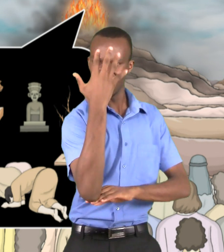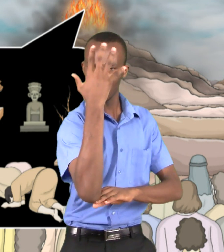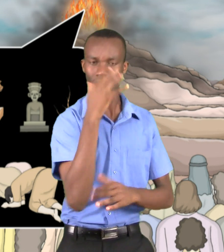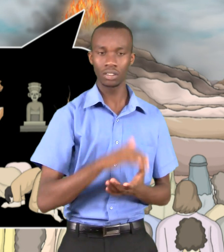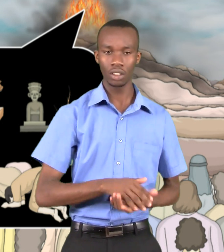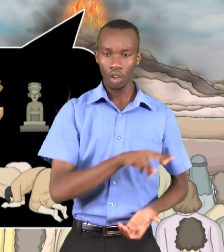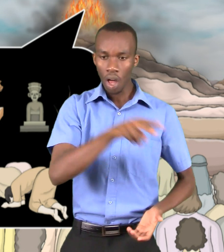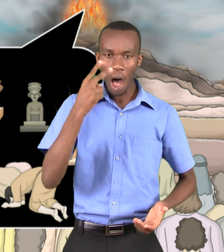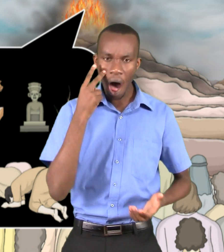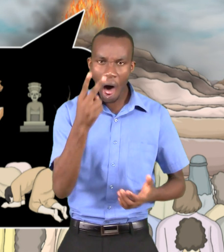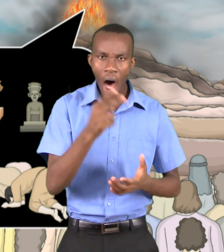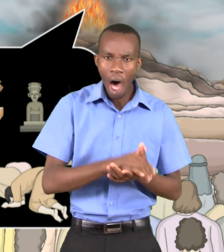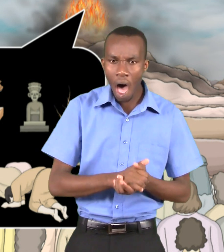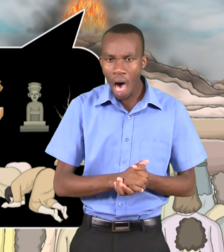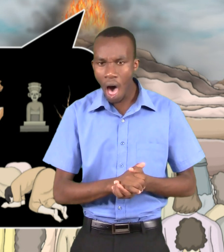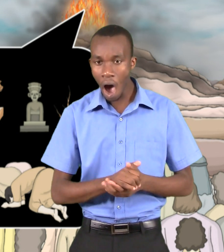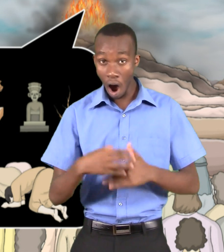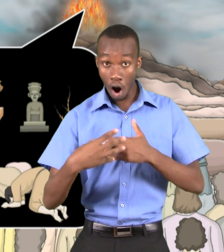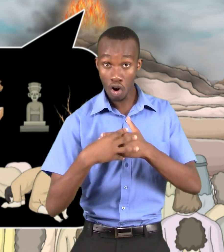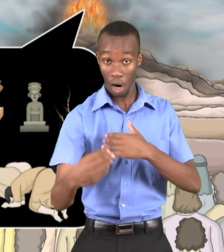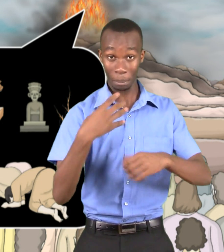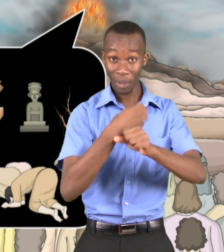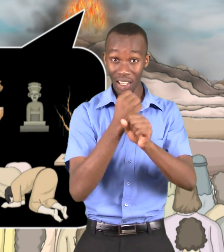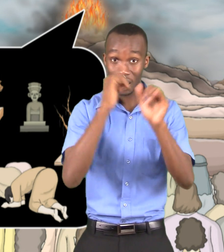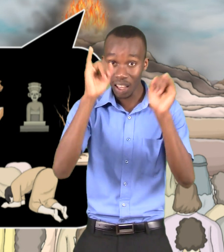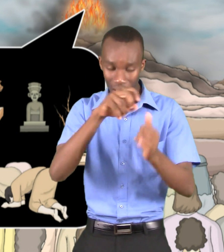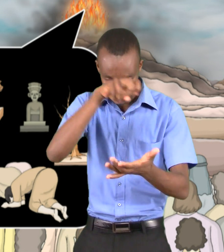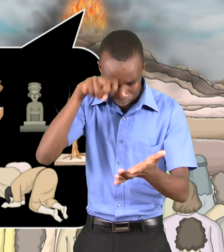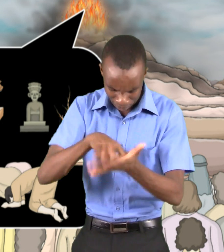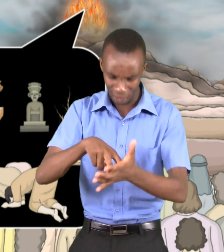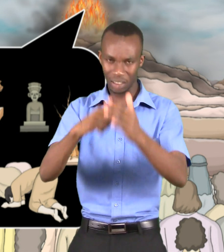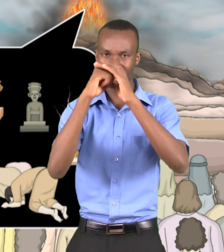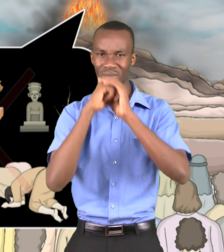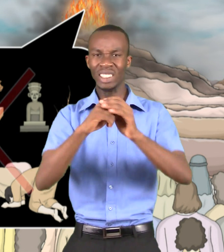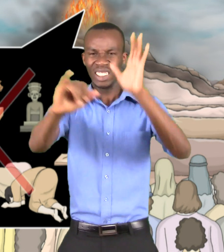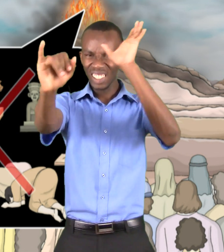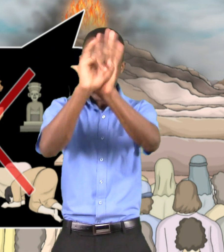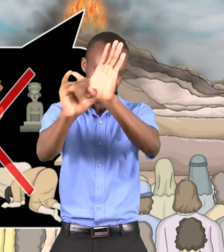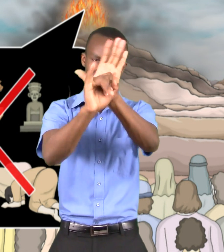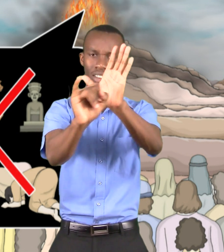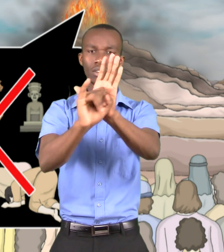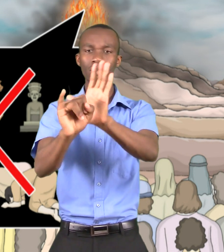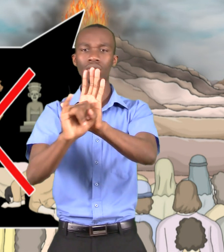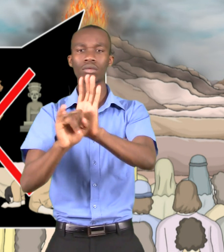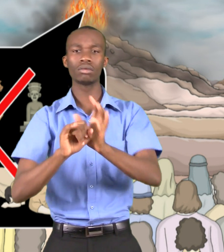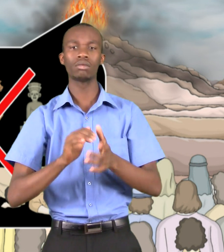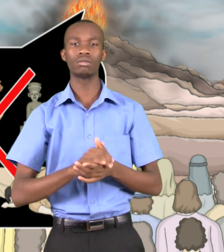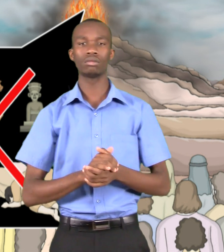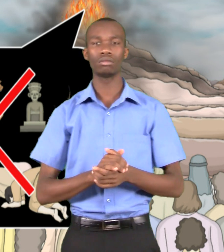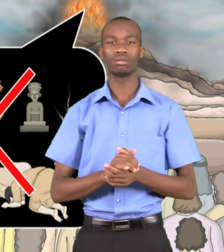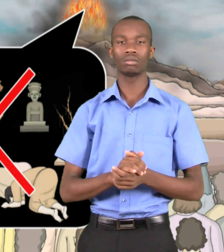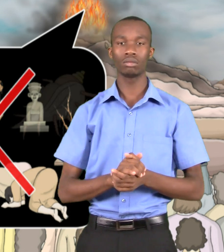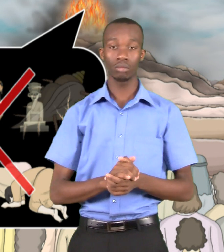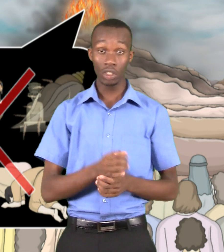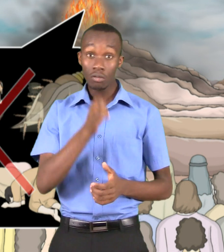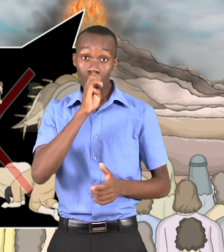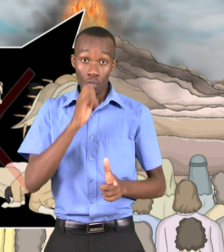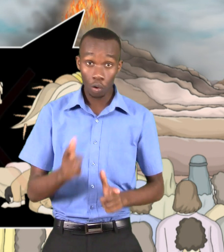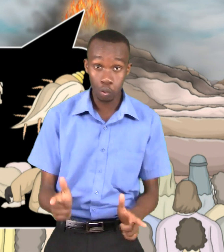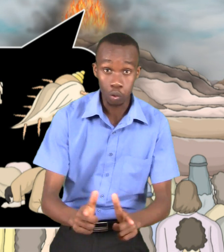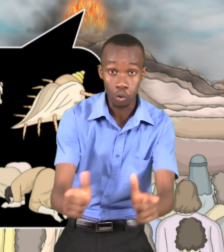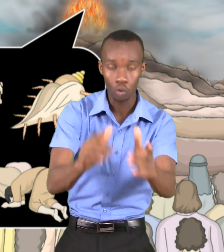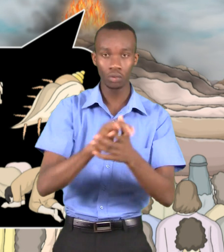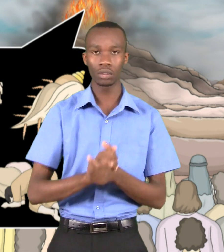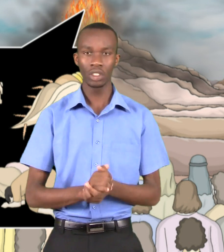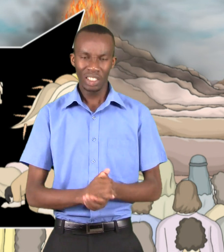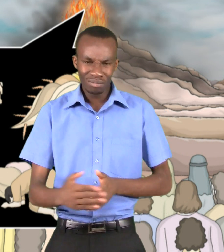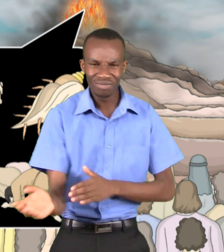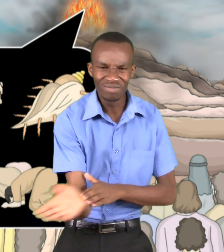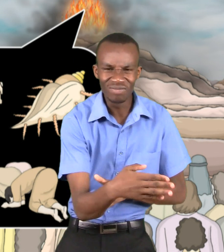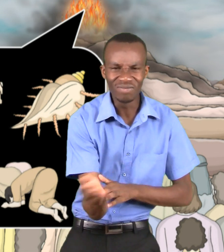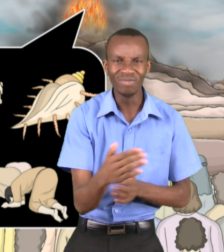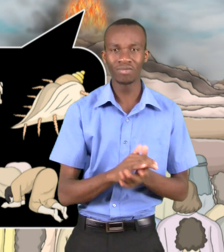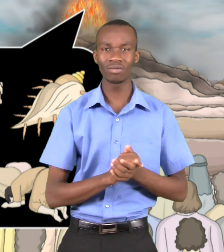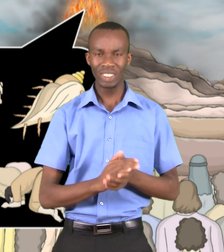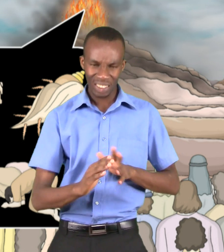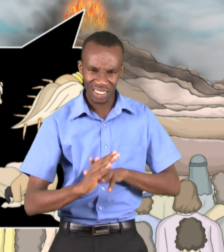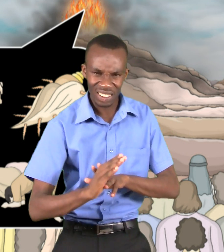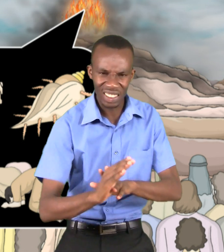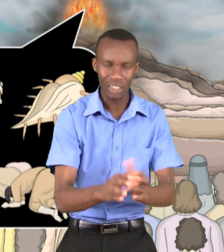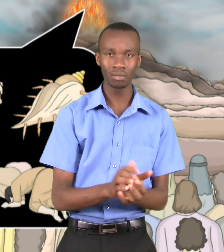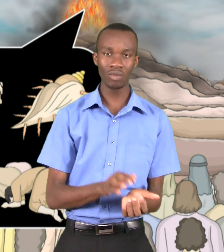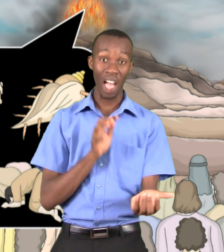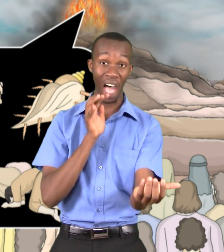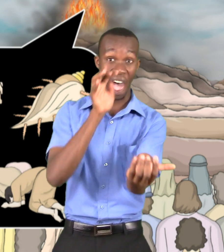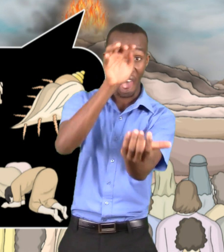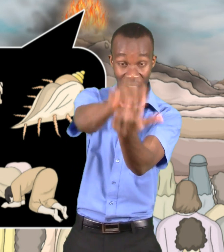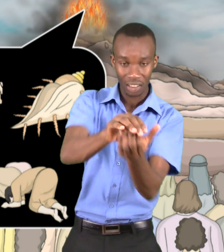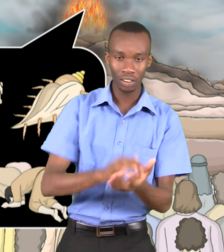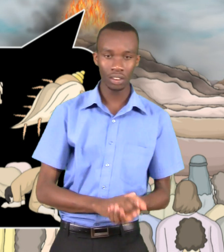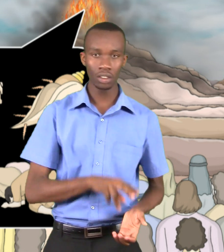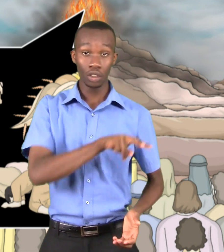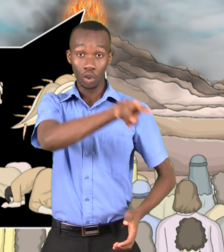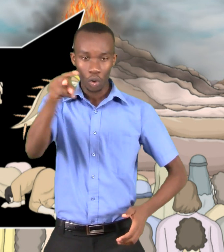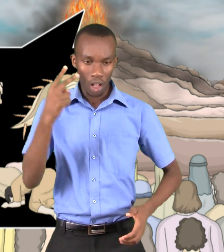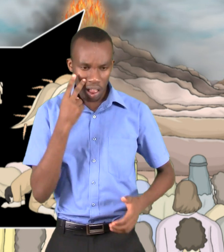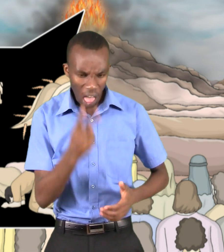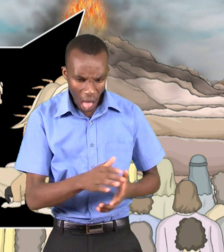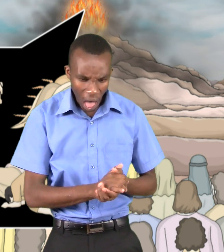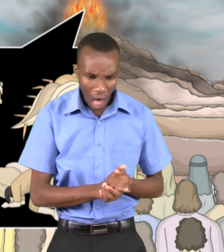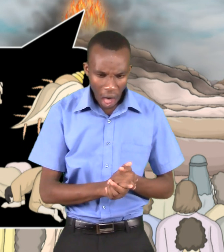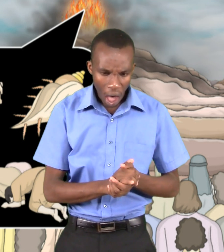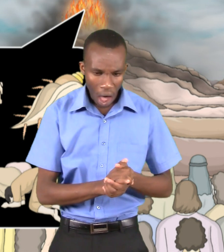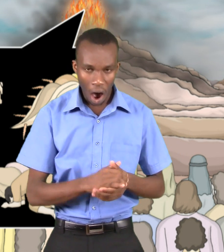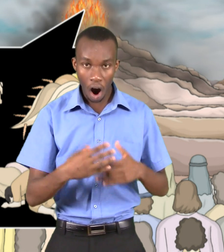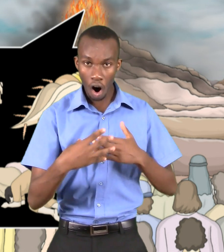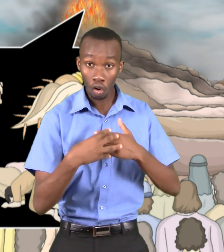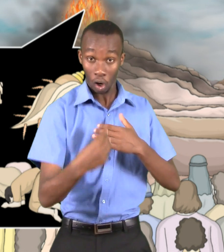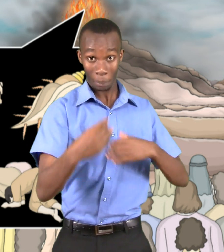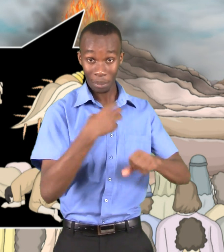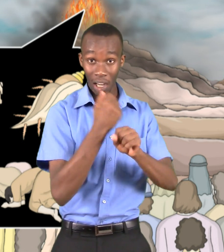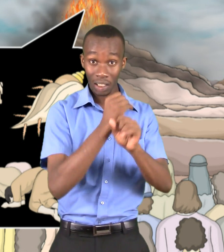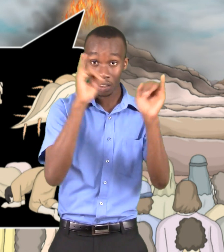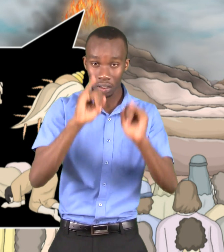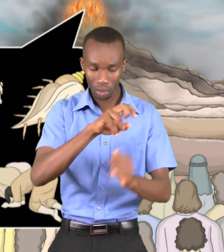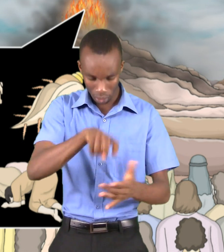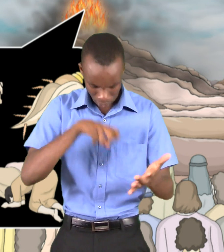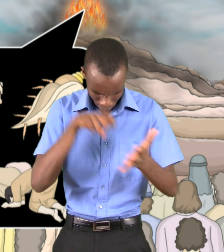You shall not bow down to them or worship them;